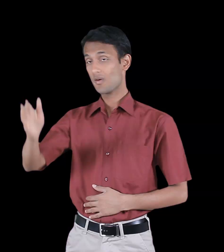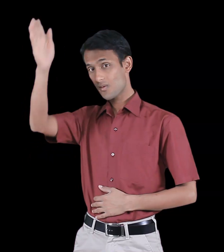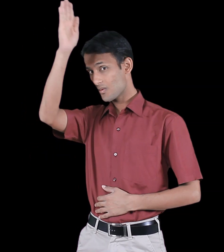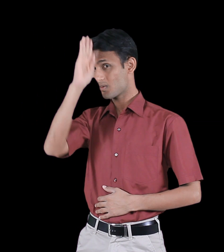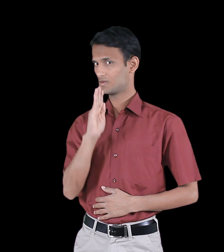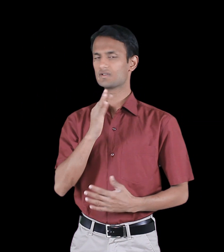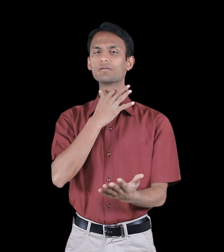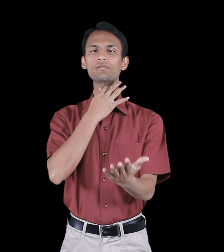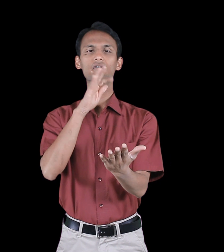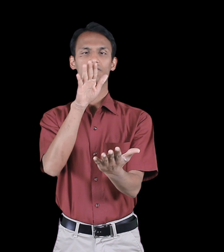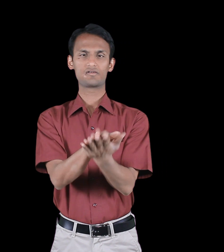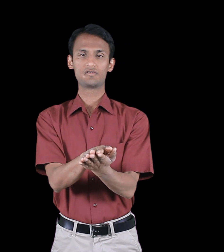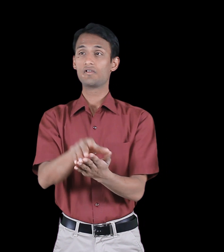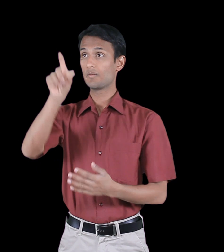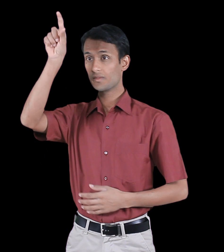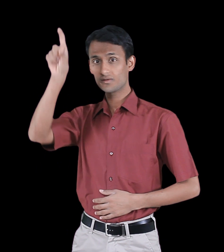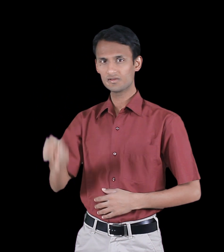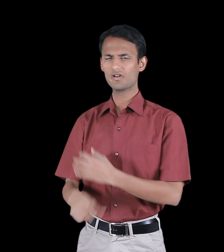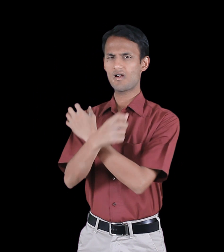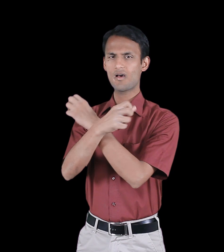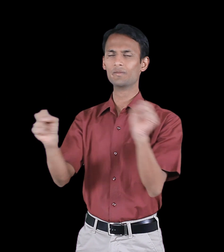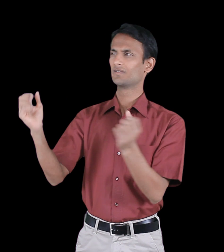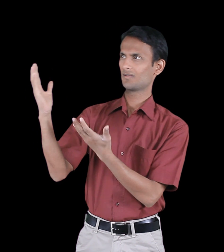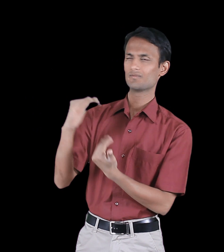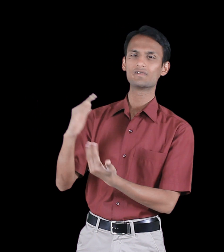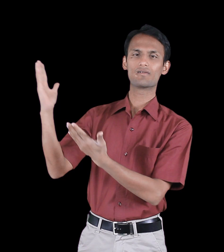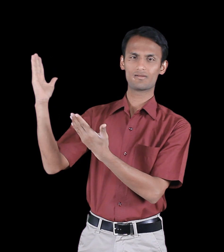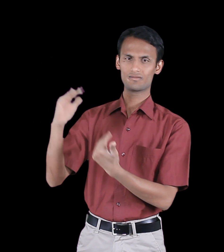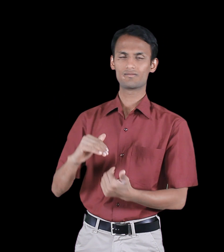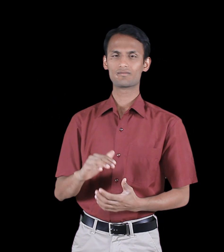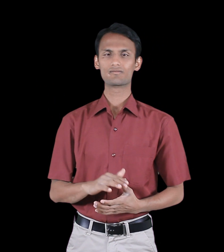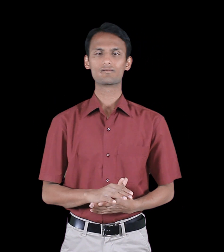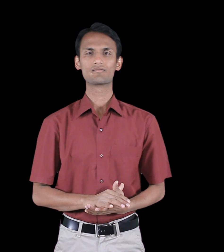God promises a saviour